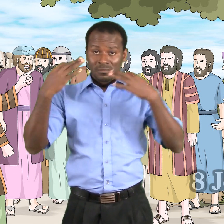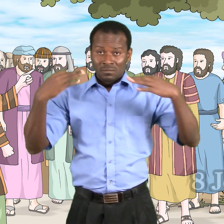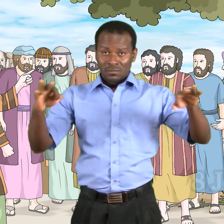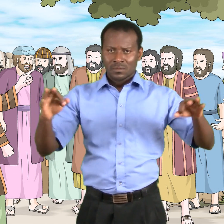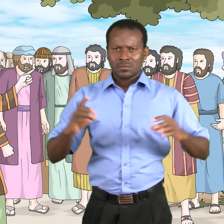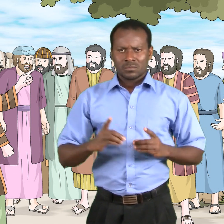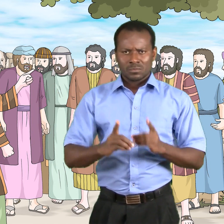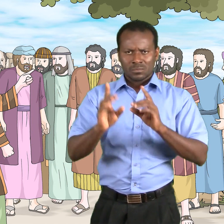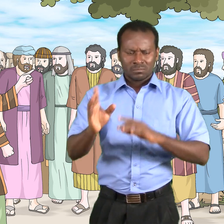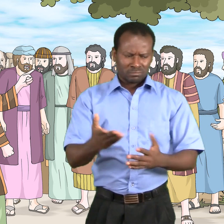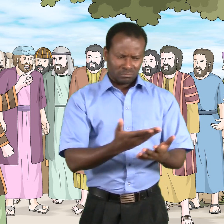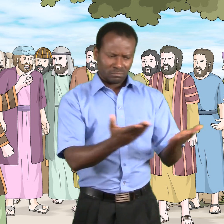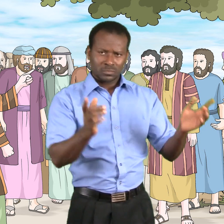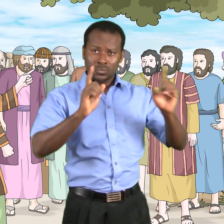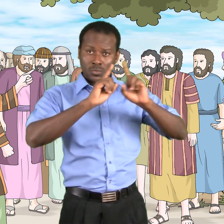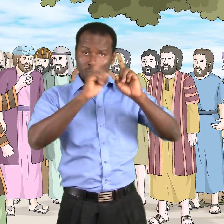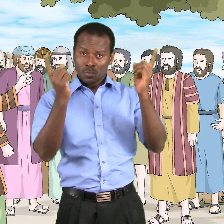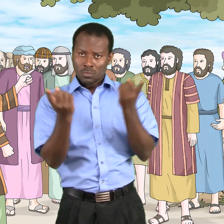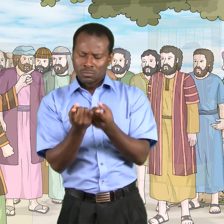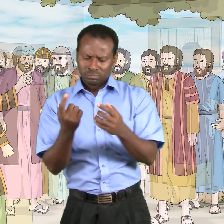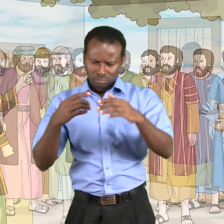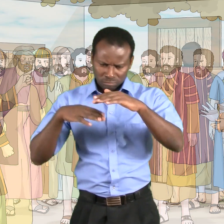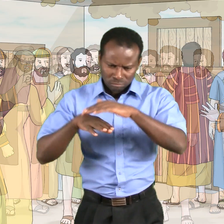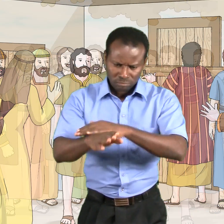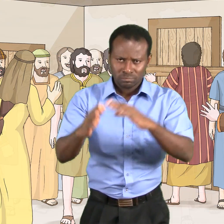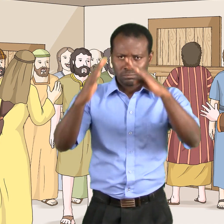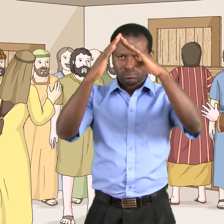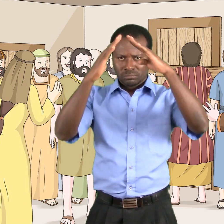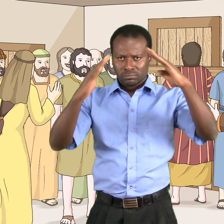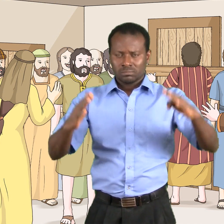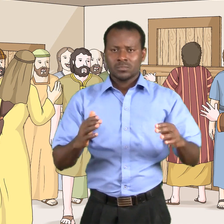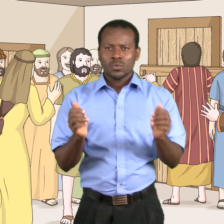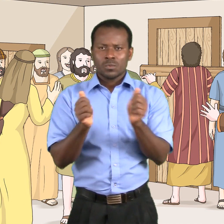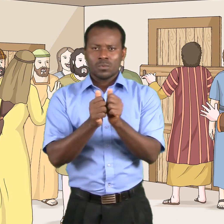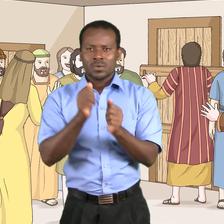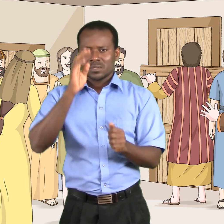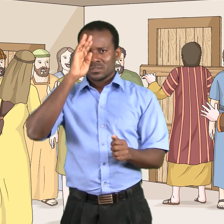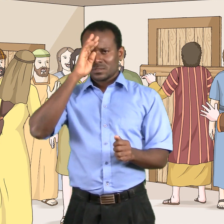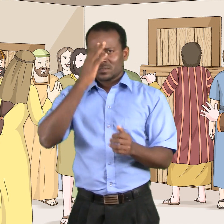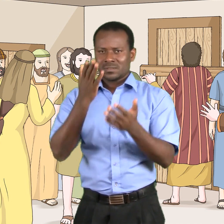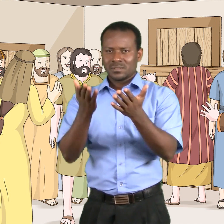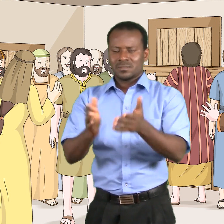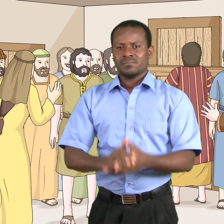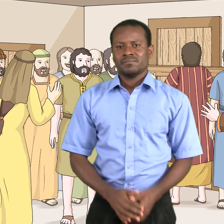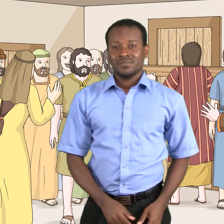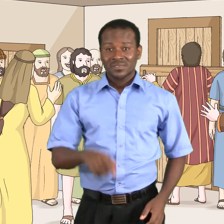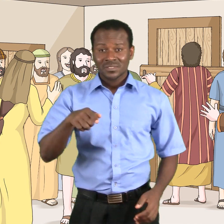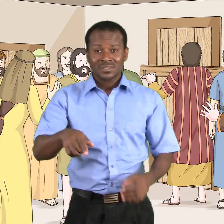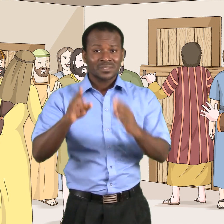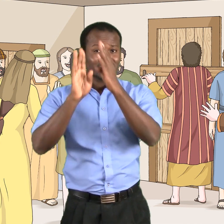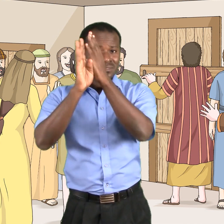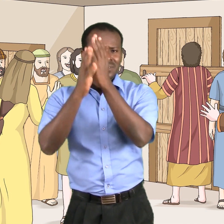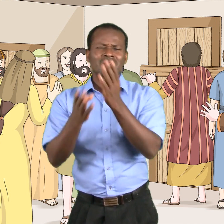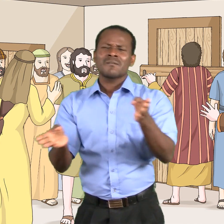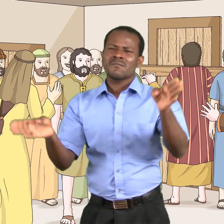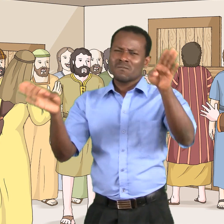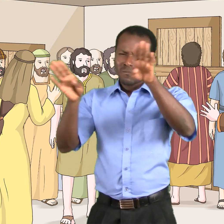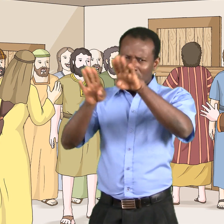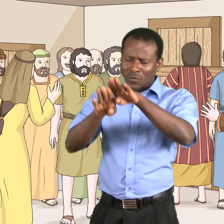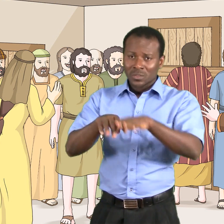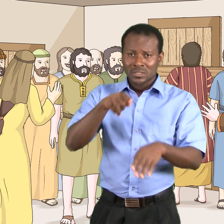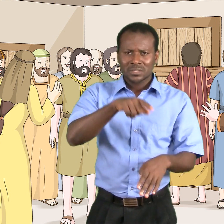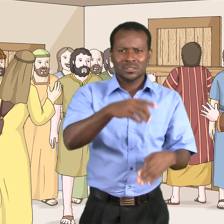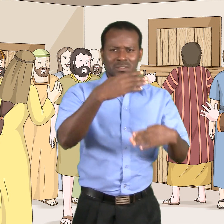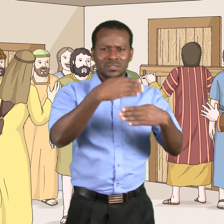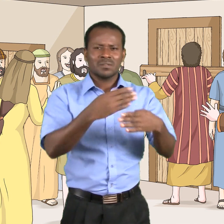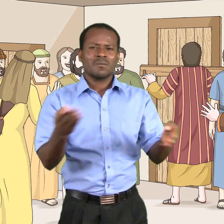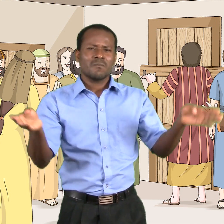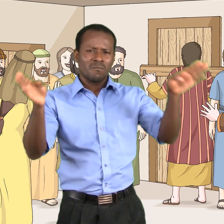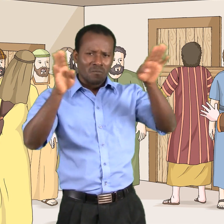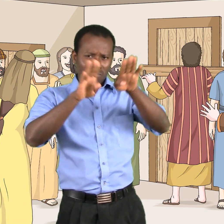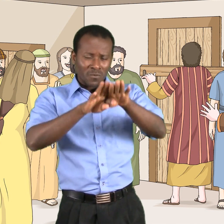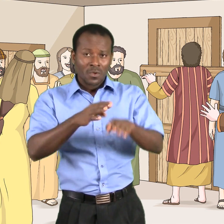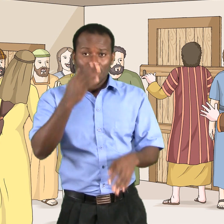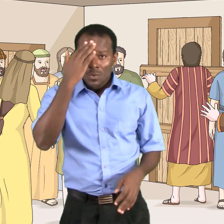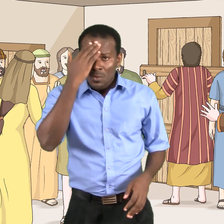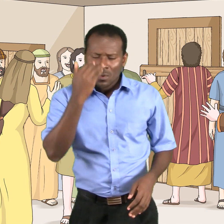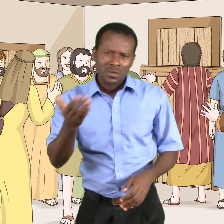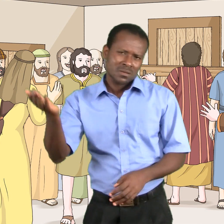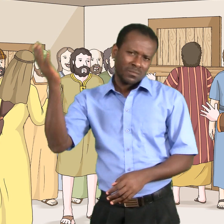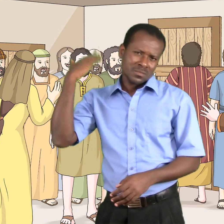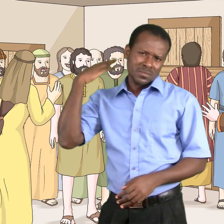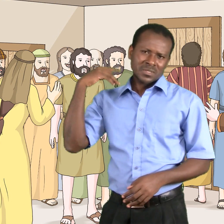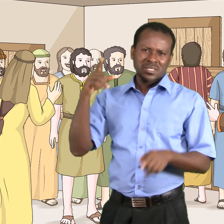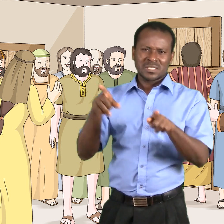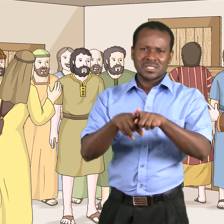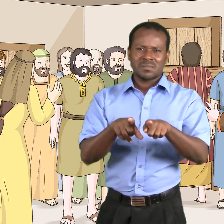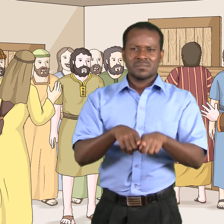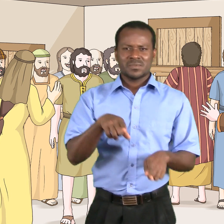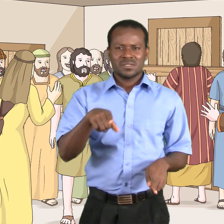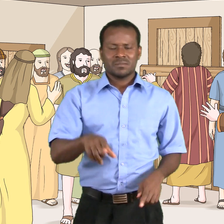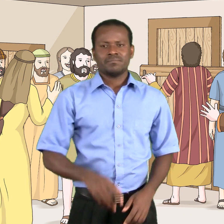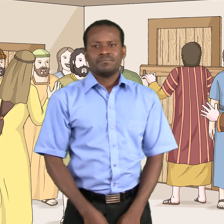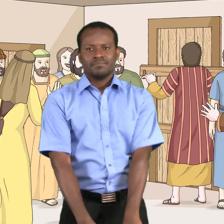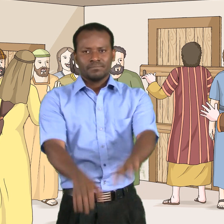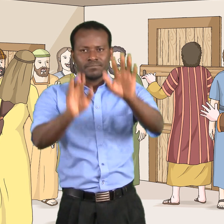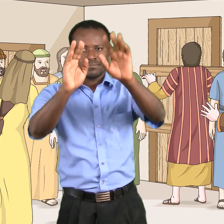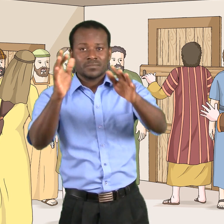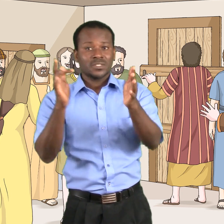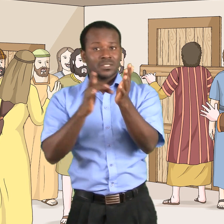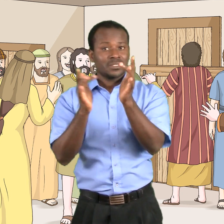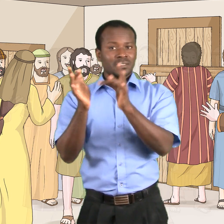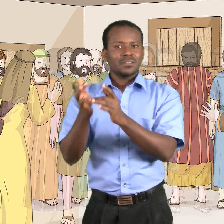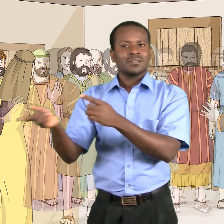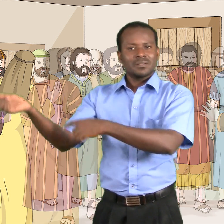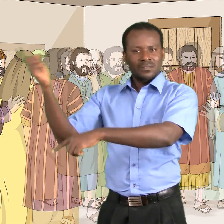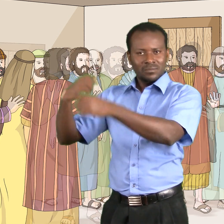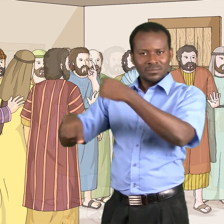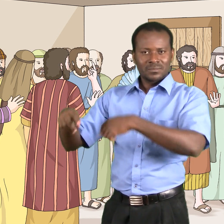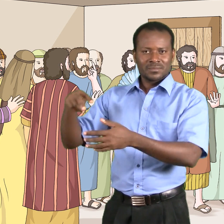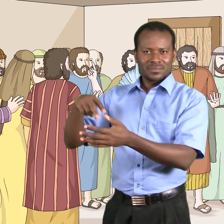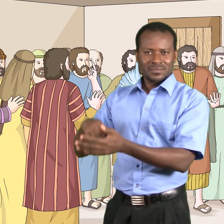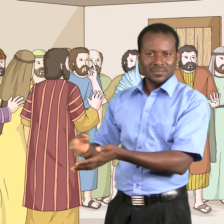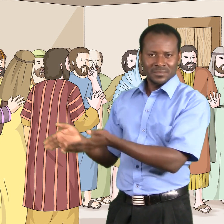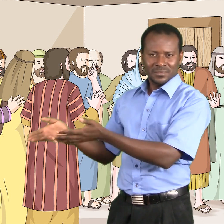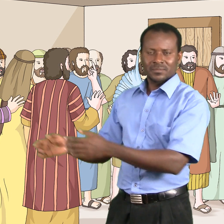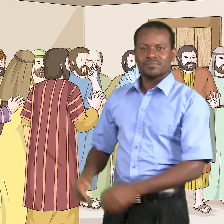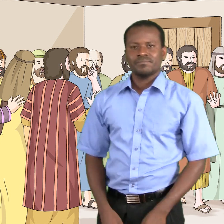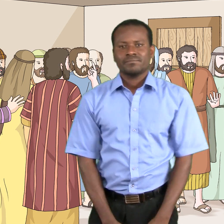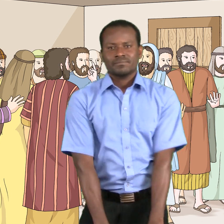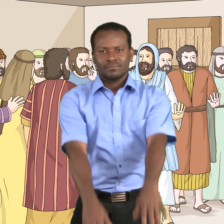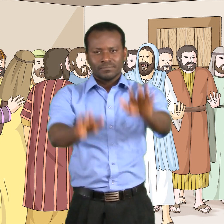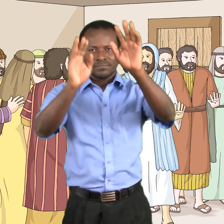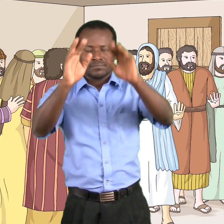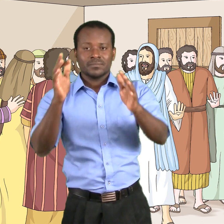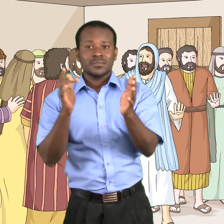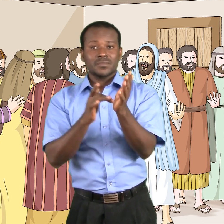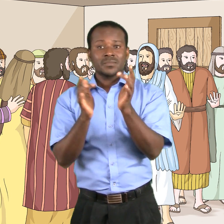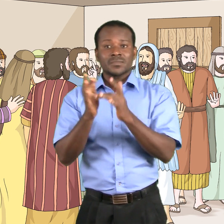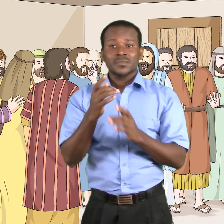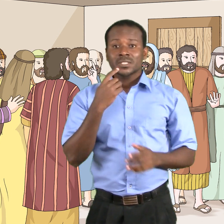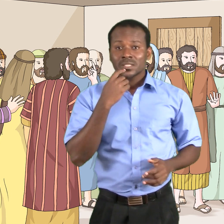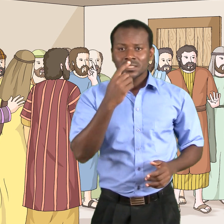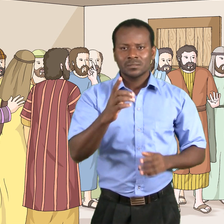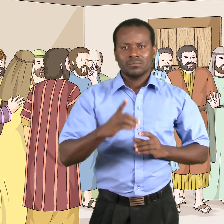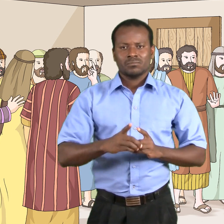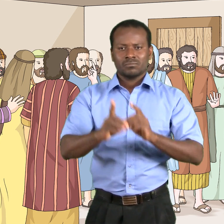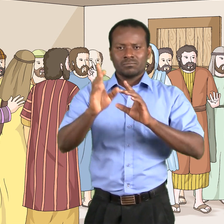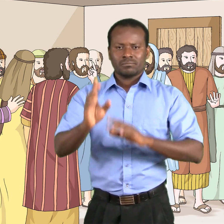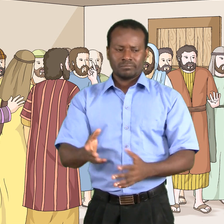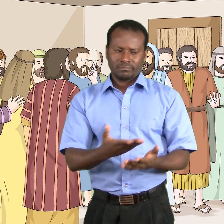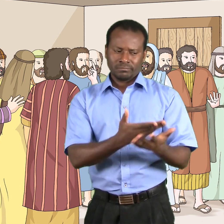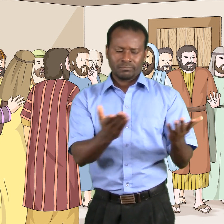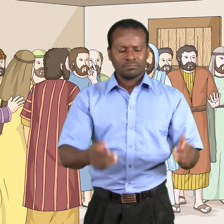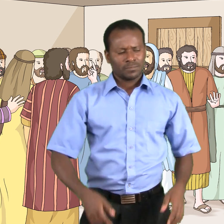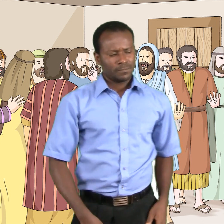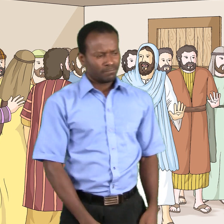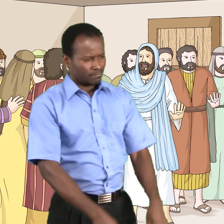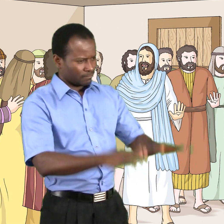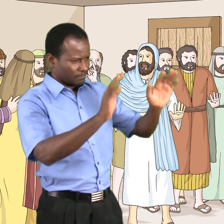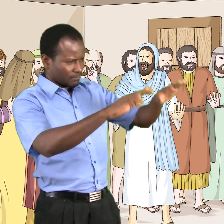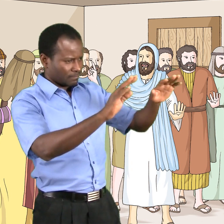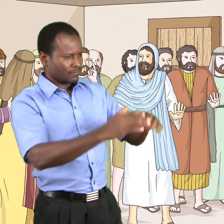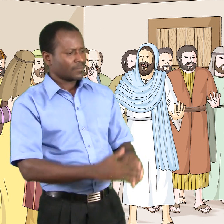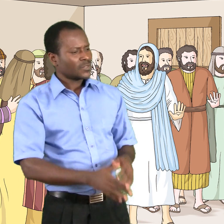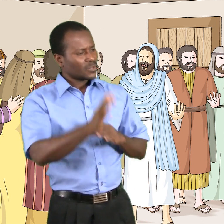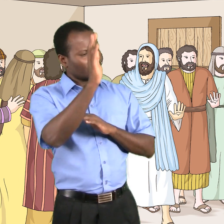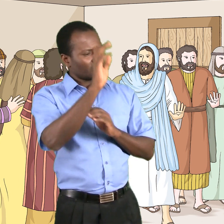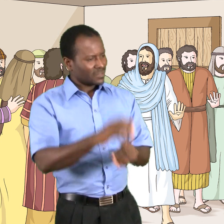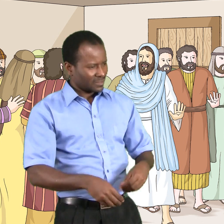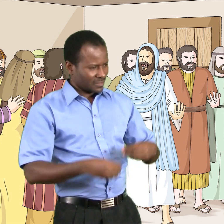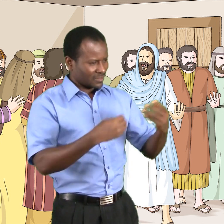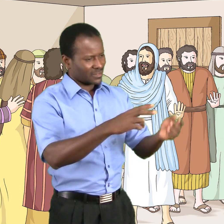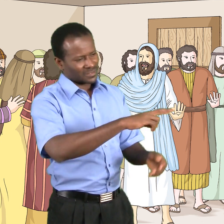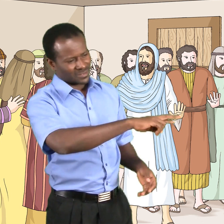Eight days later, His disciples were once again inside with the doors locked, and Thomas was with them.